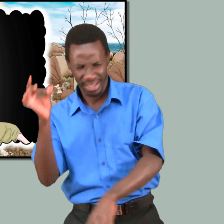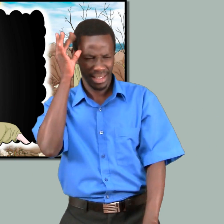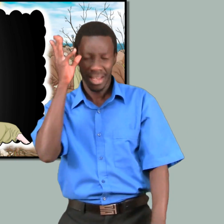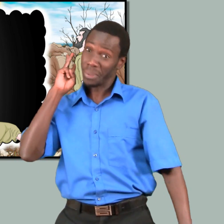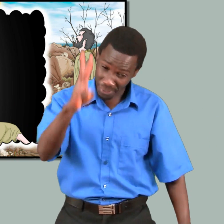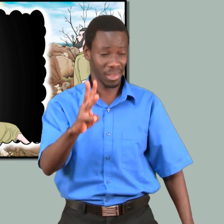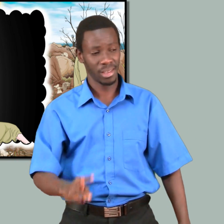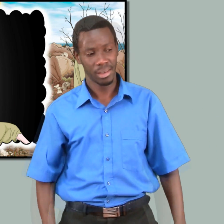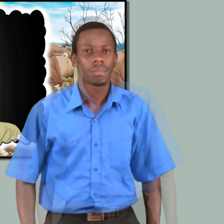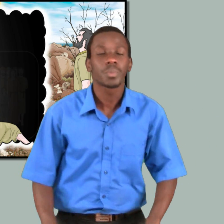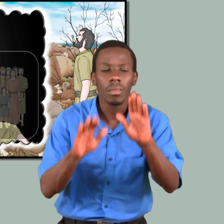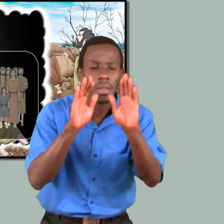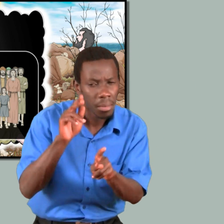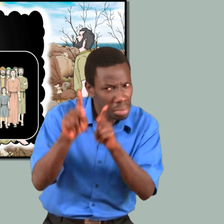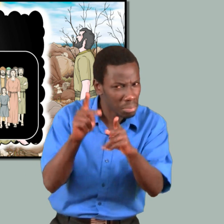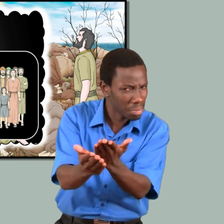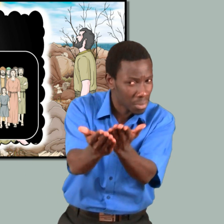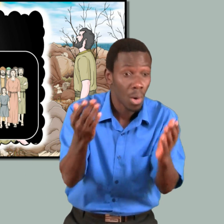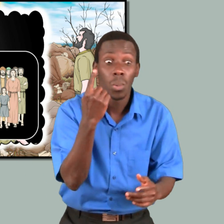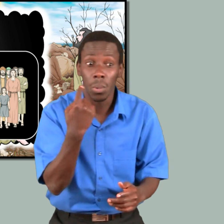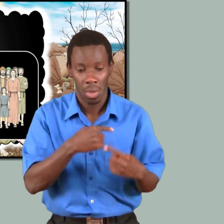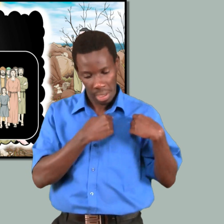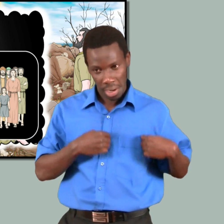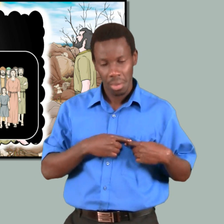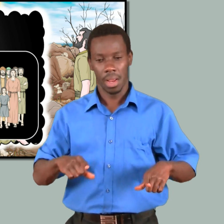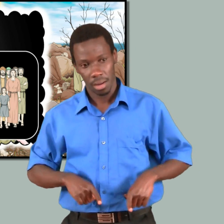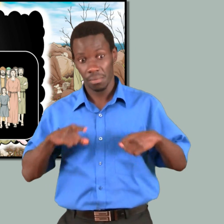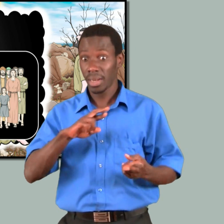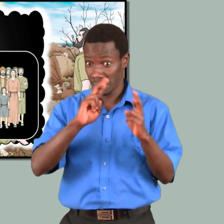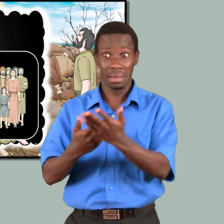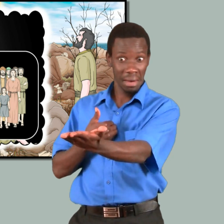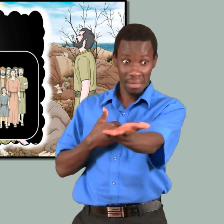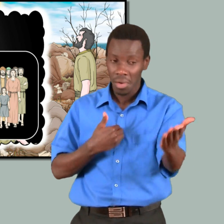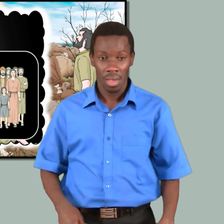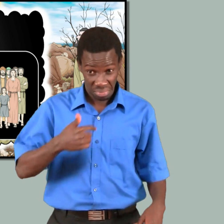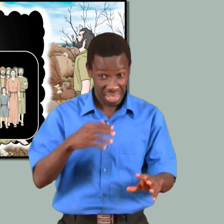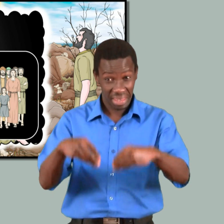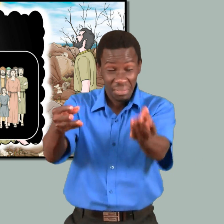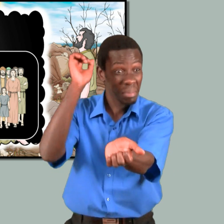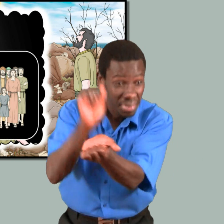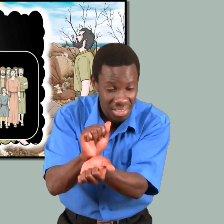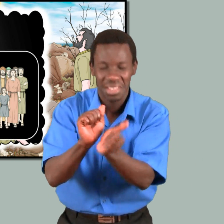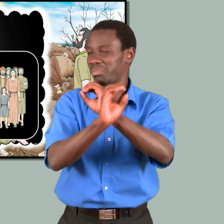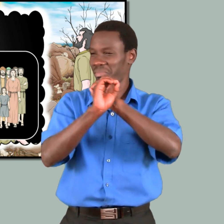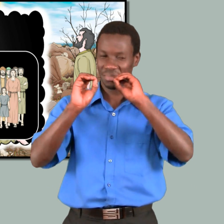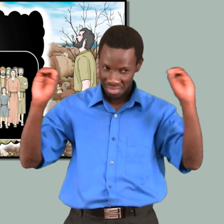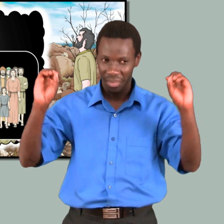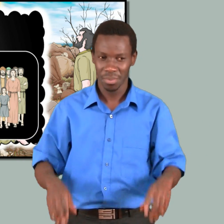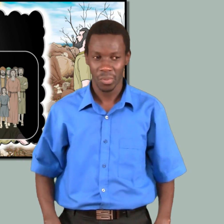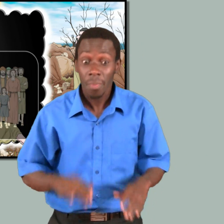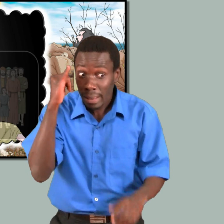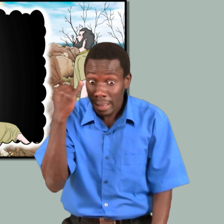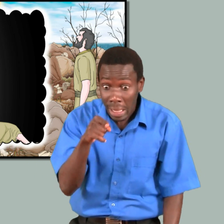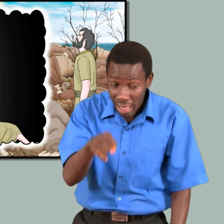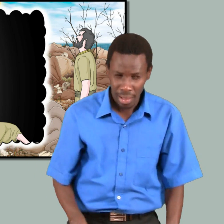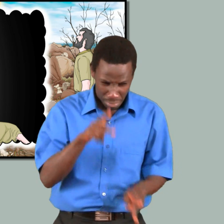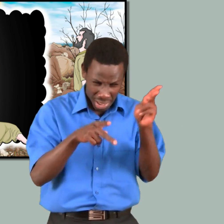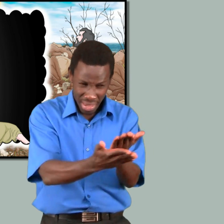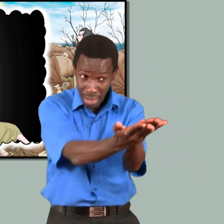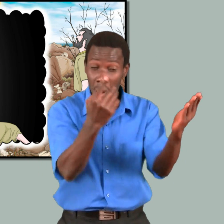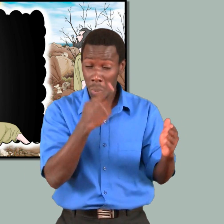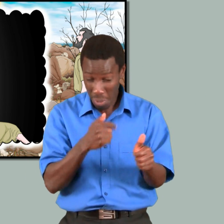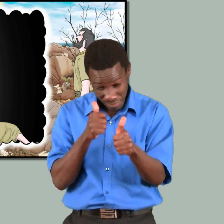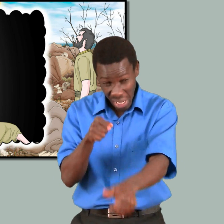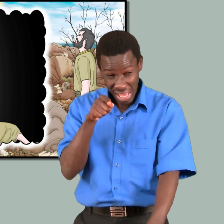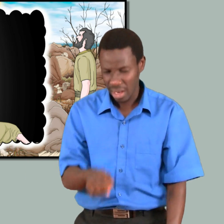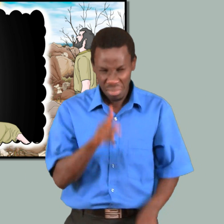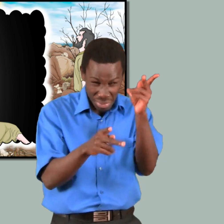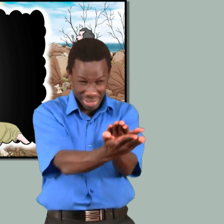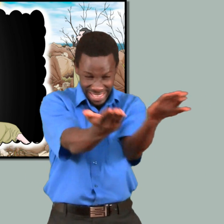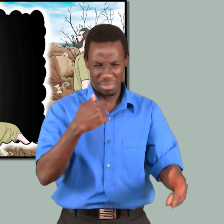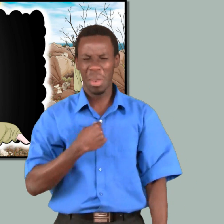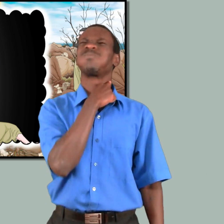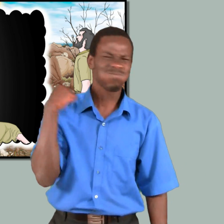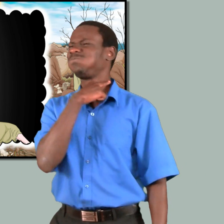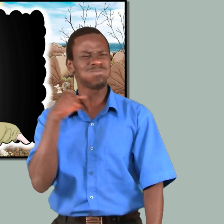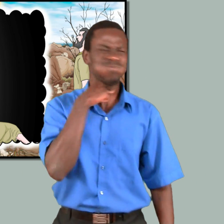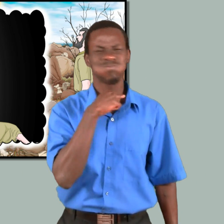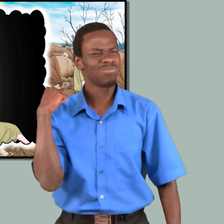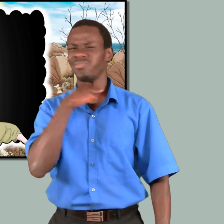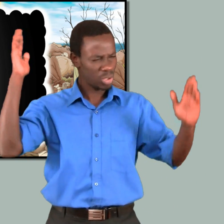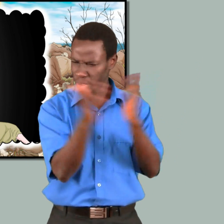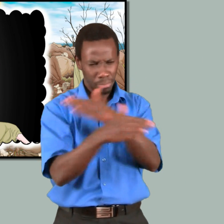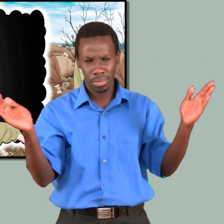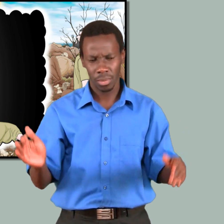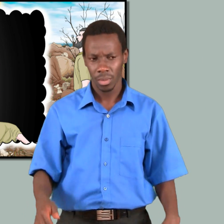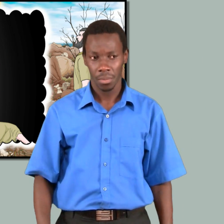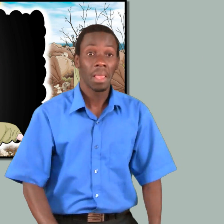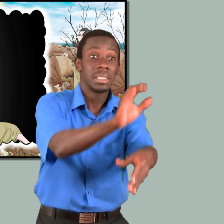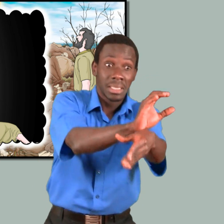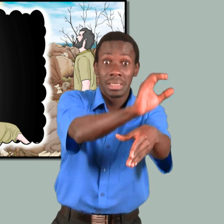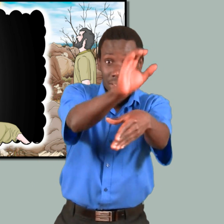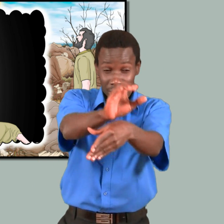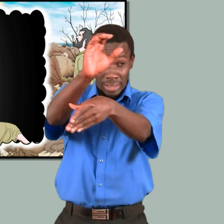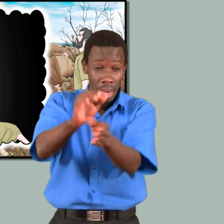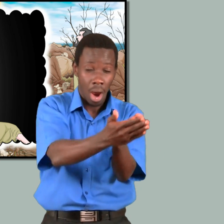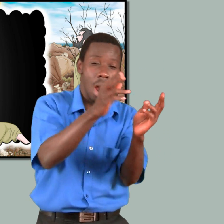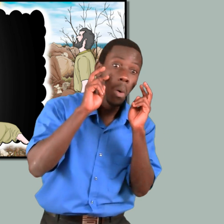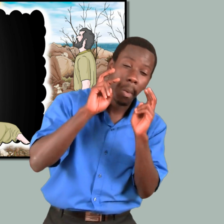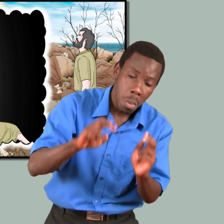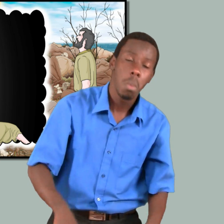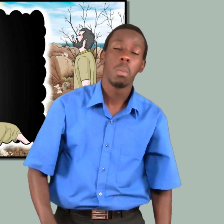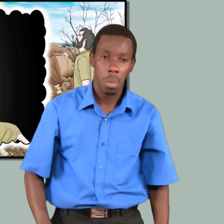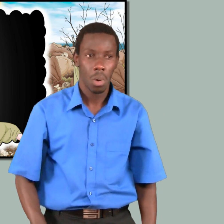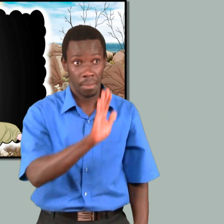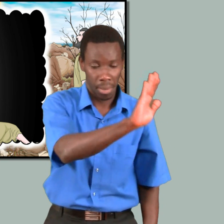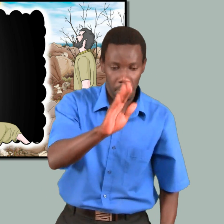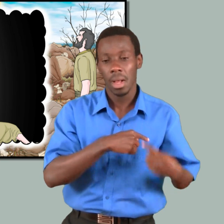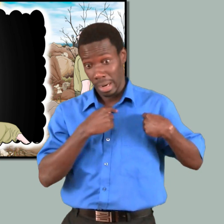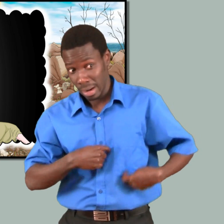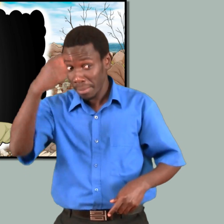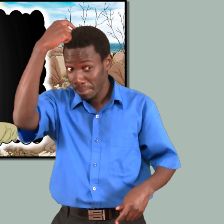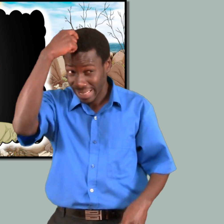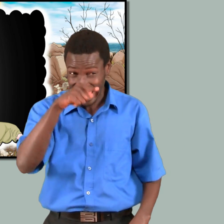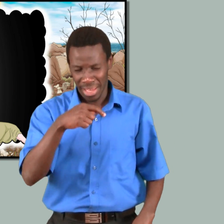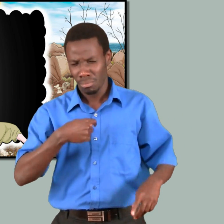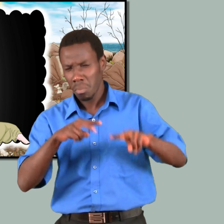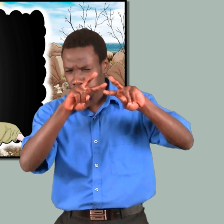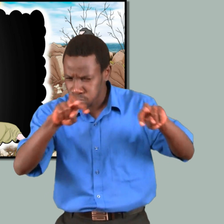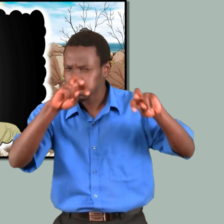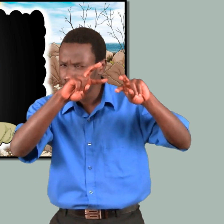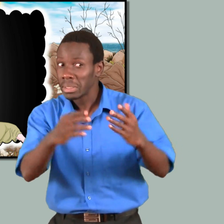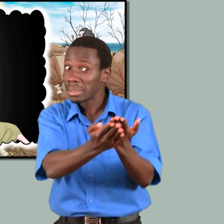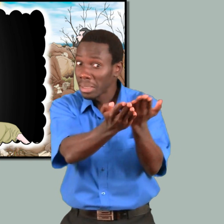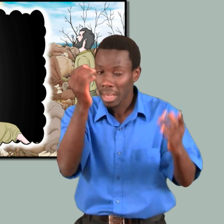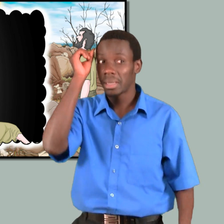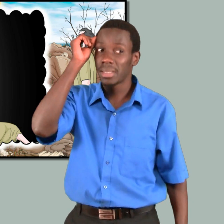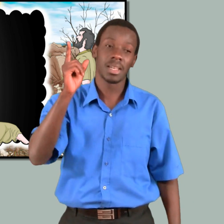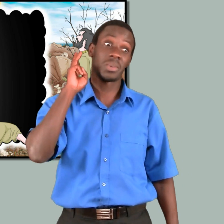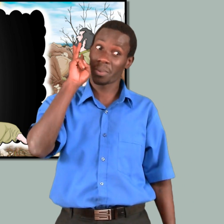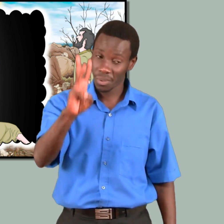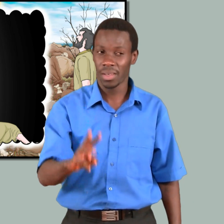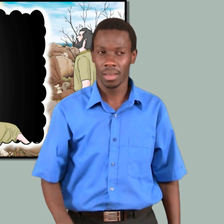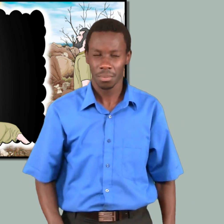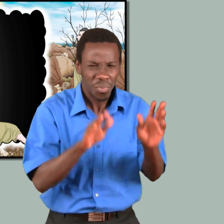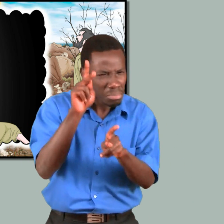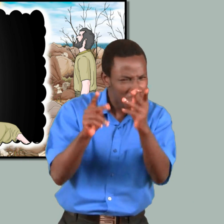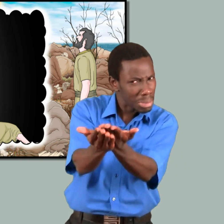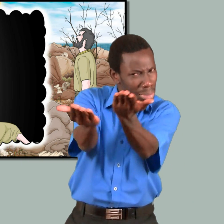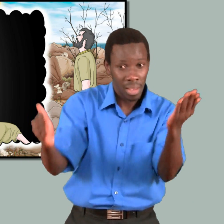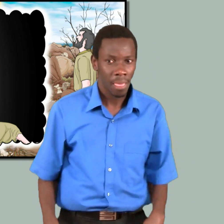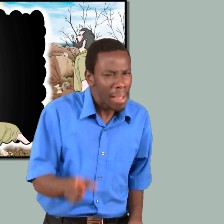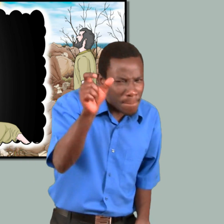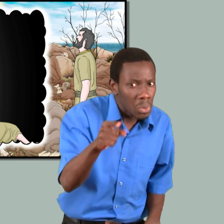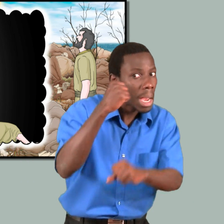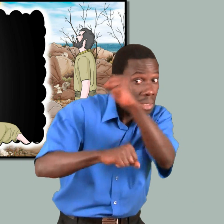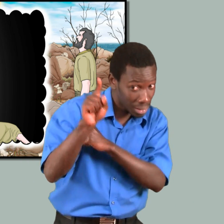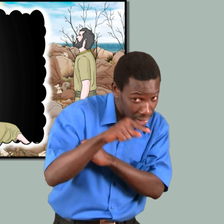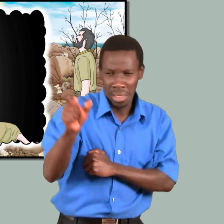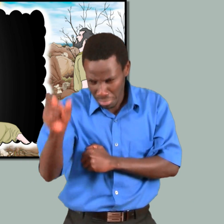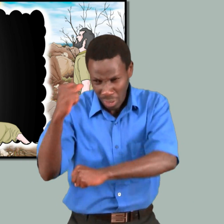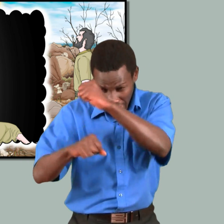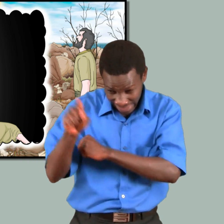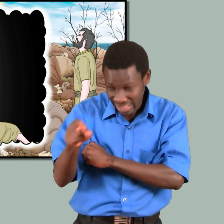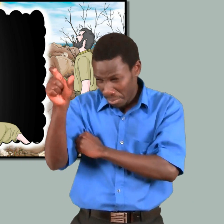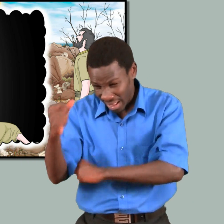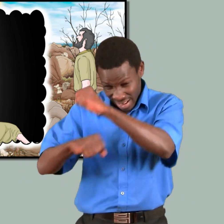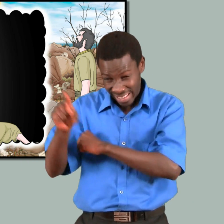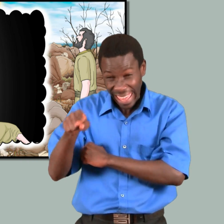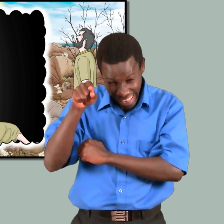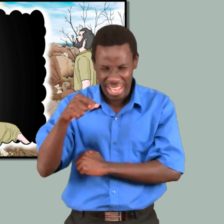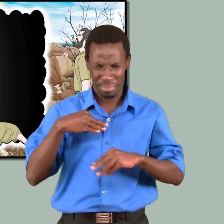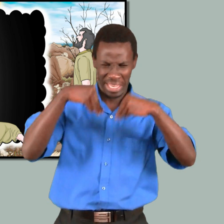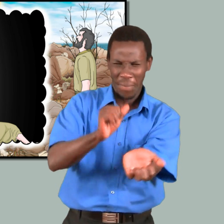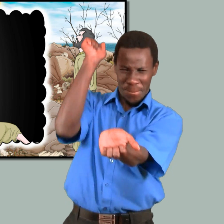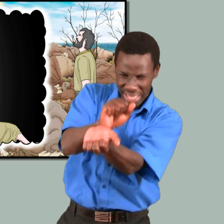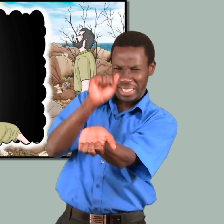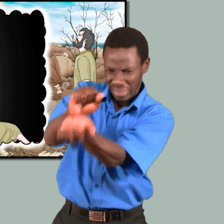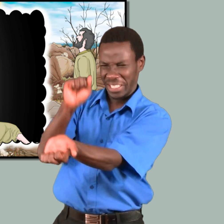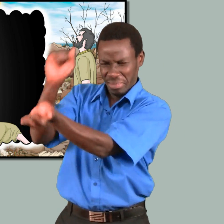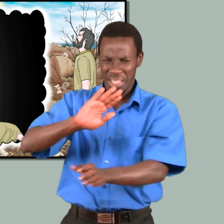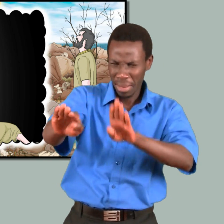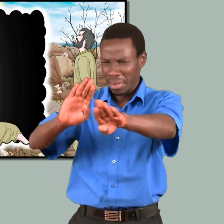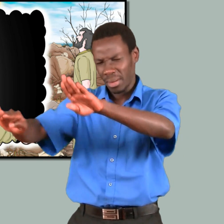Then I will strike her children dead, and all the churches will know that I am the One who searches minds and hearts, and I will repay each of you according to your deeds.